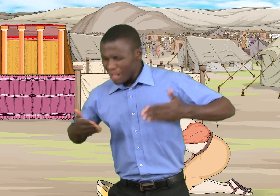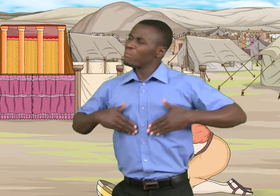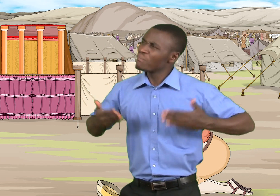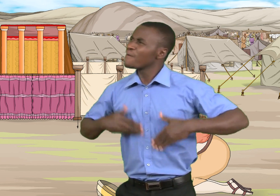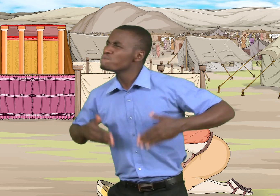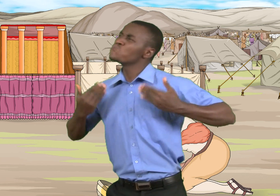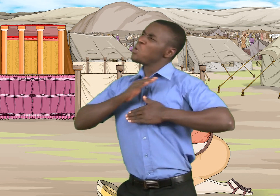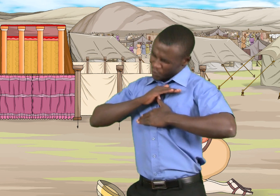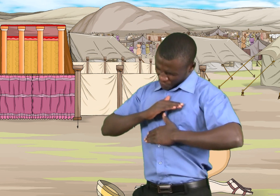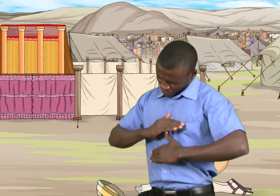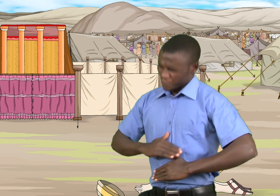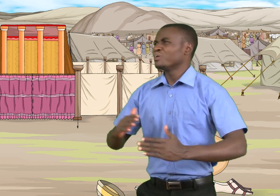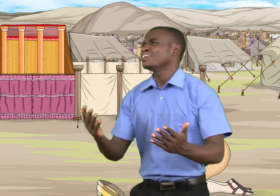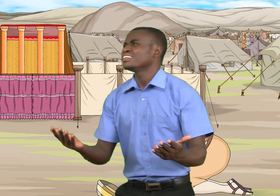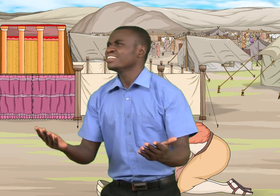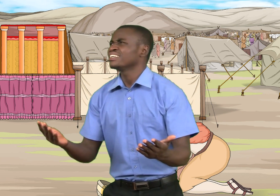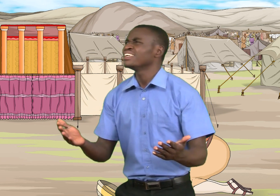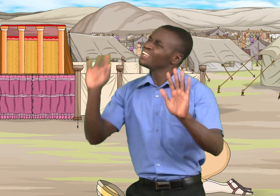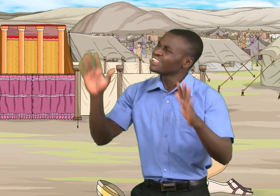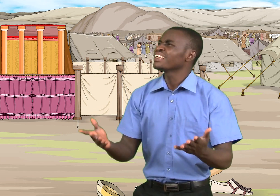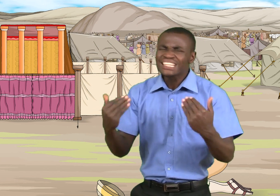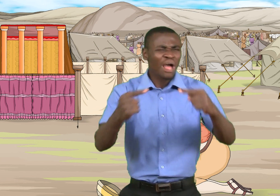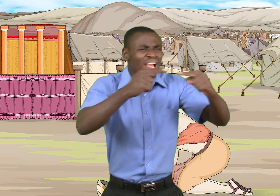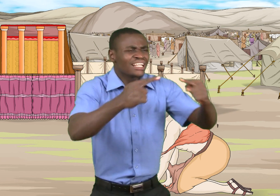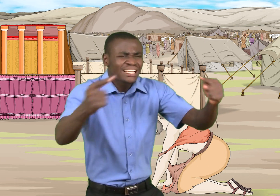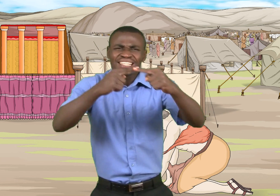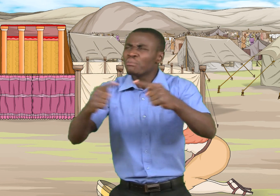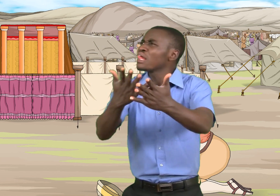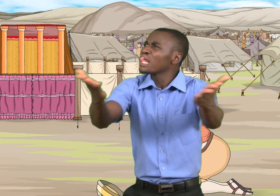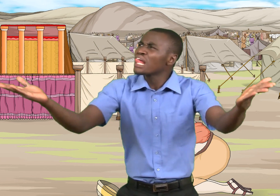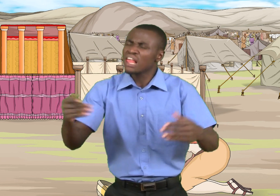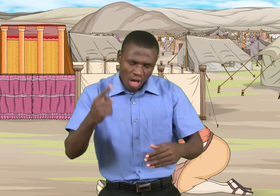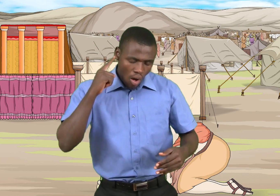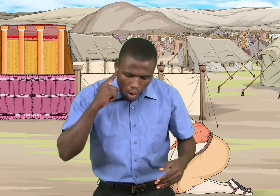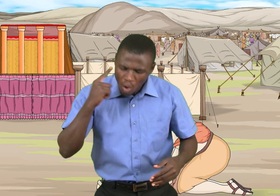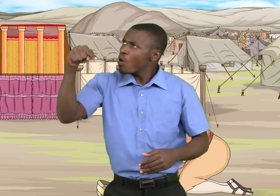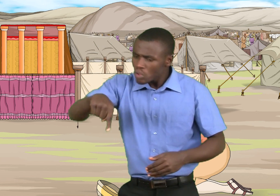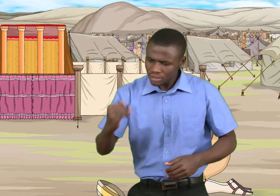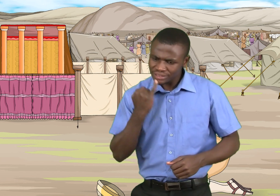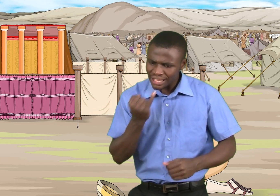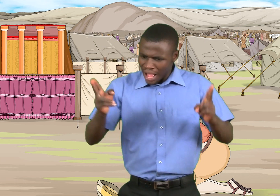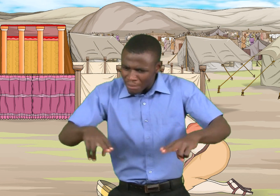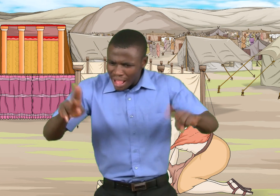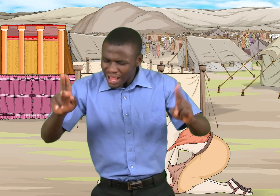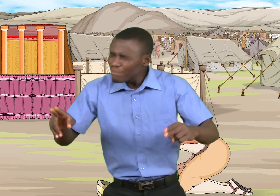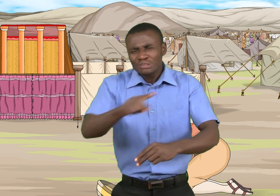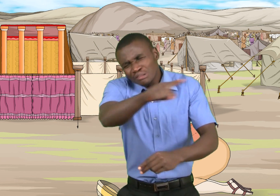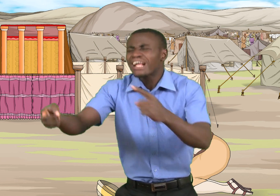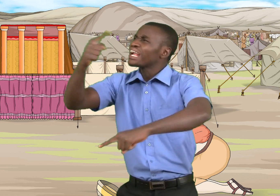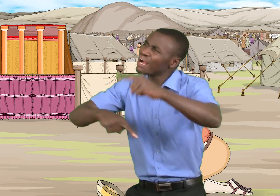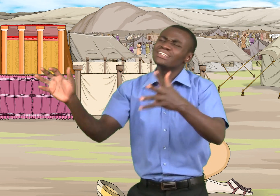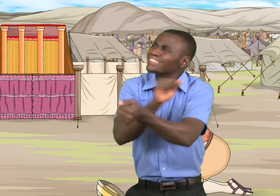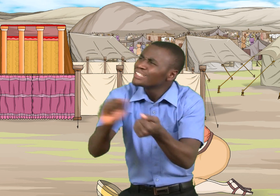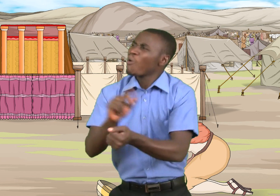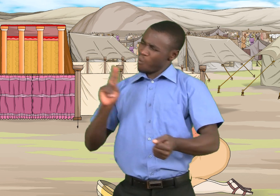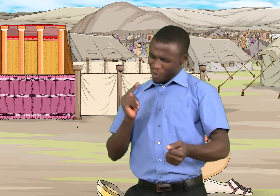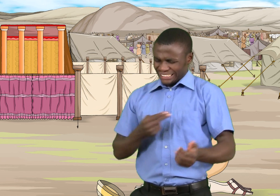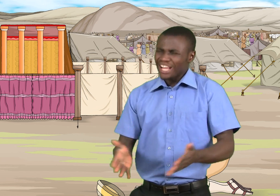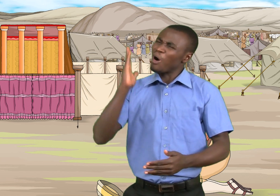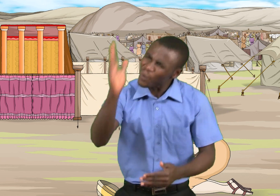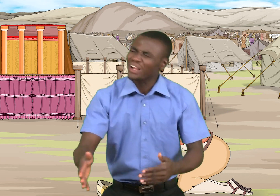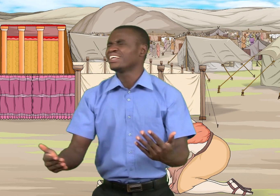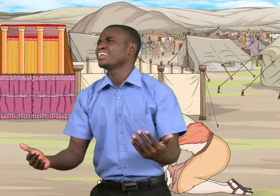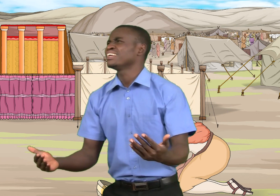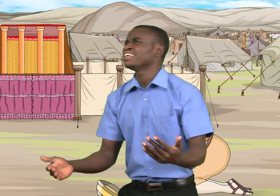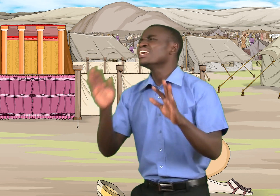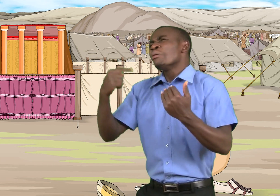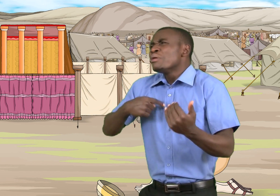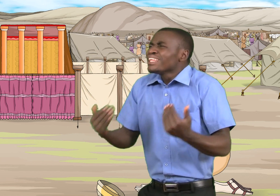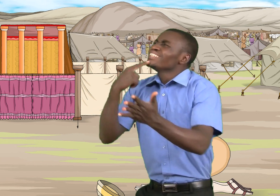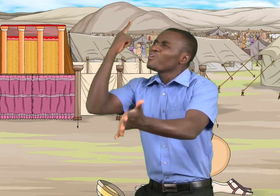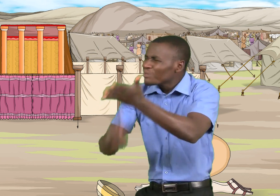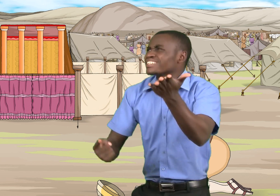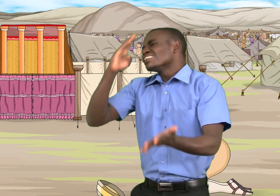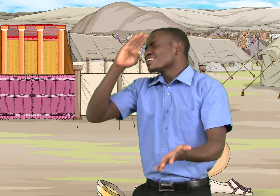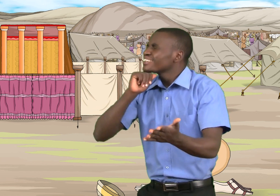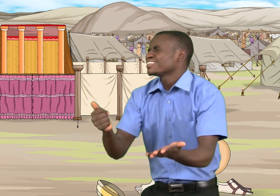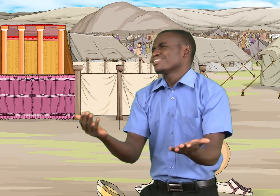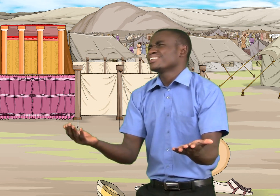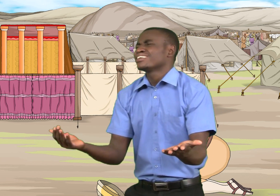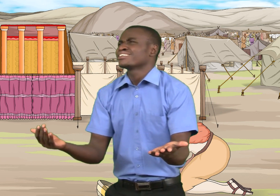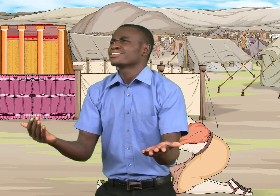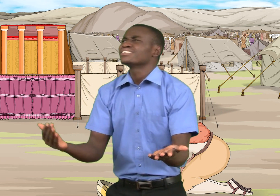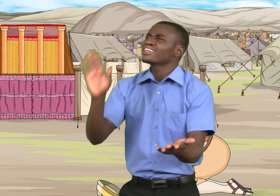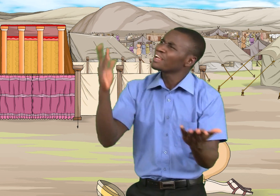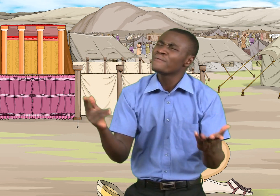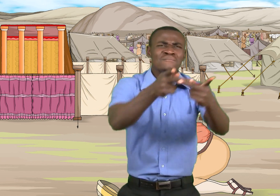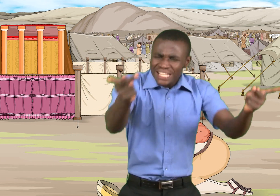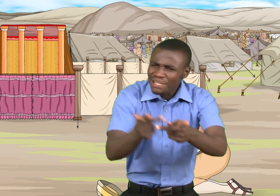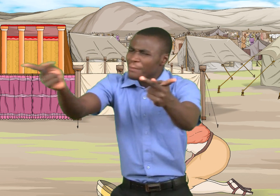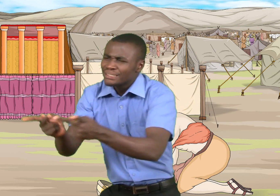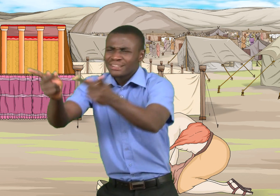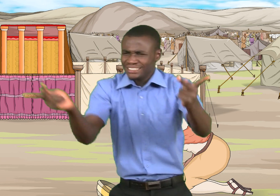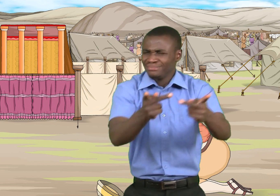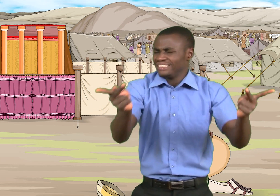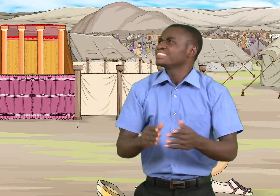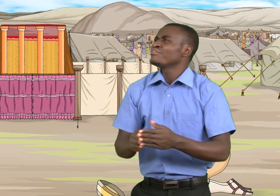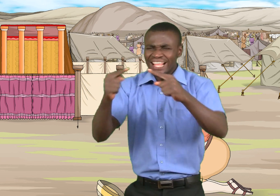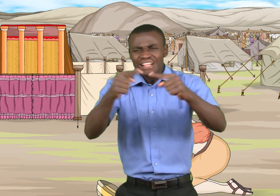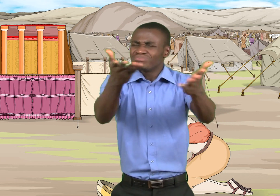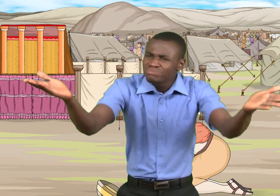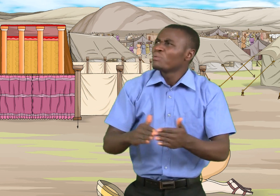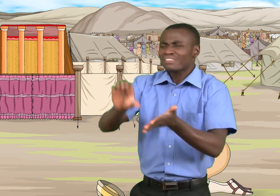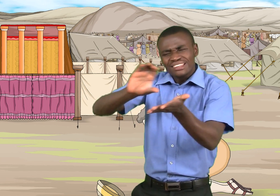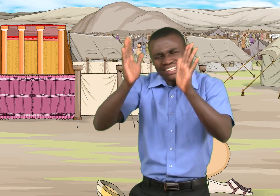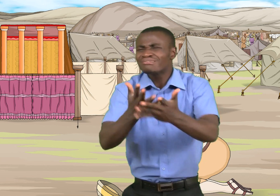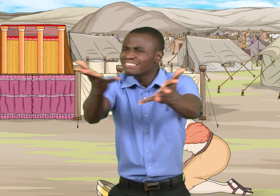O Lord, what can I say, now that Israel has turned its back and run from its enemies?